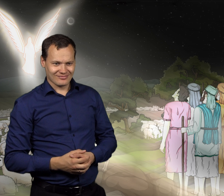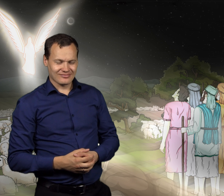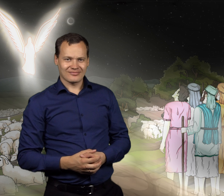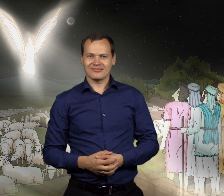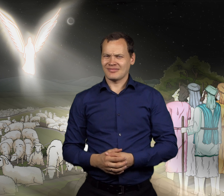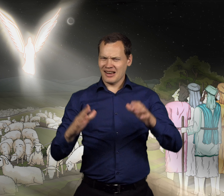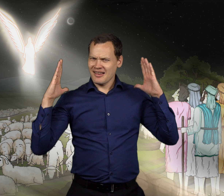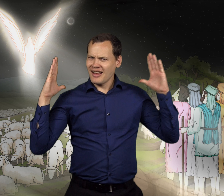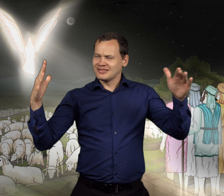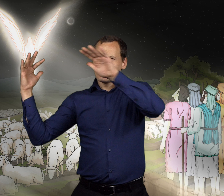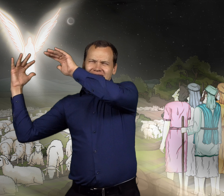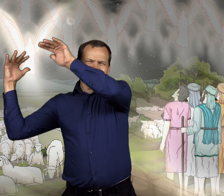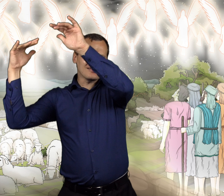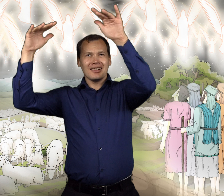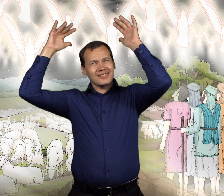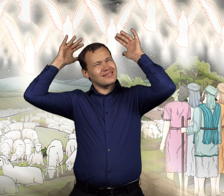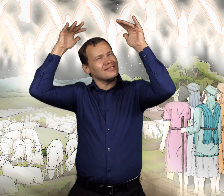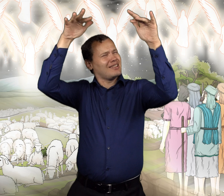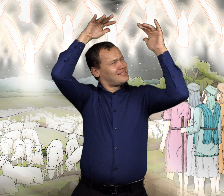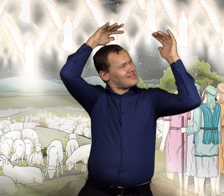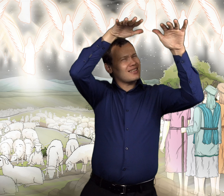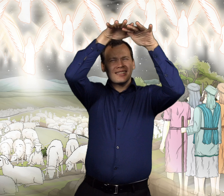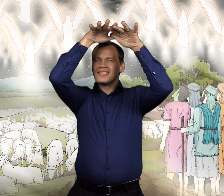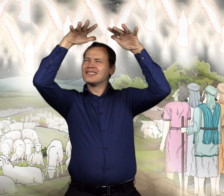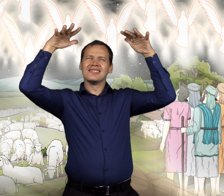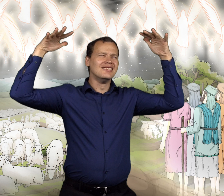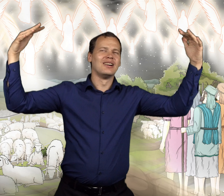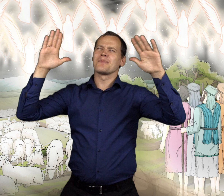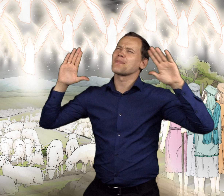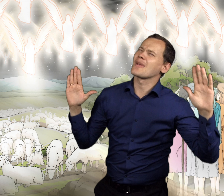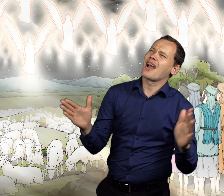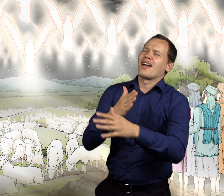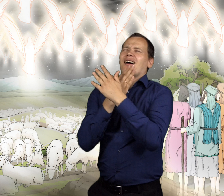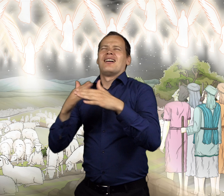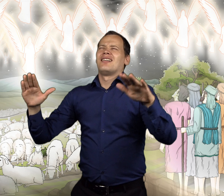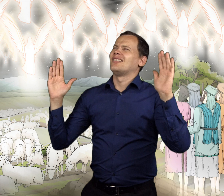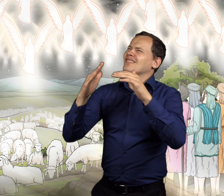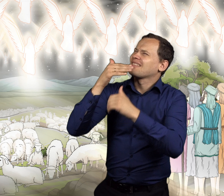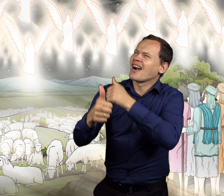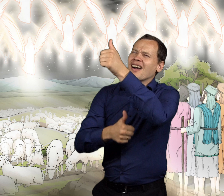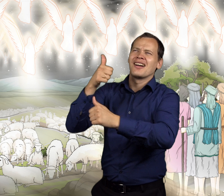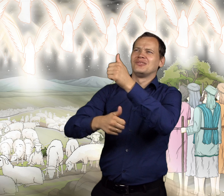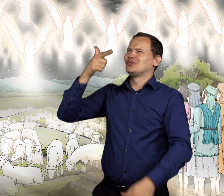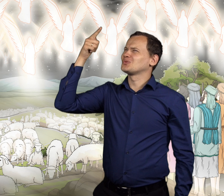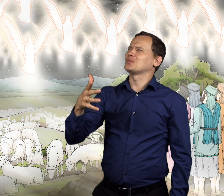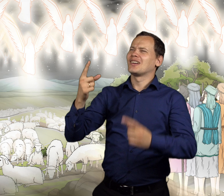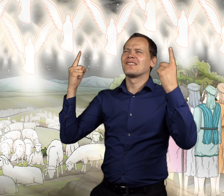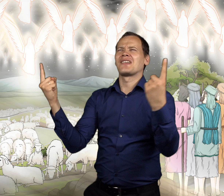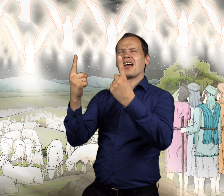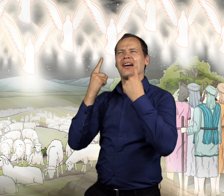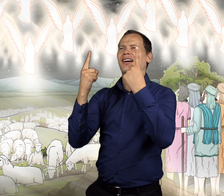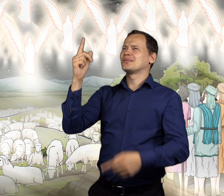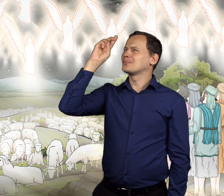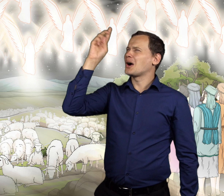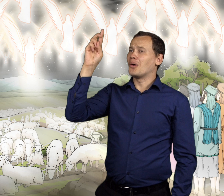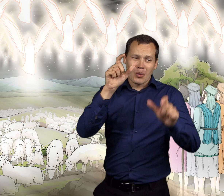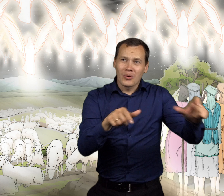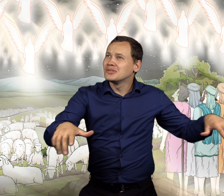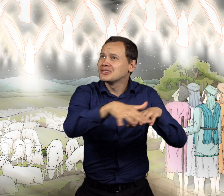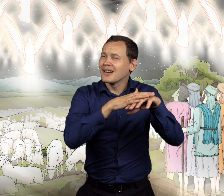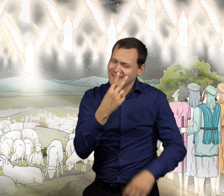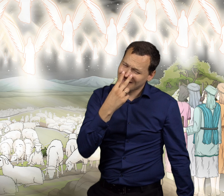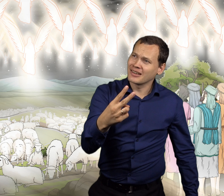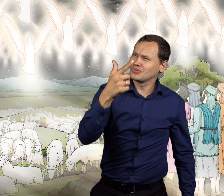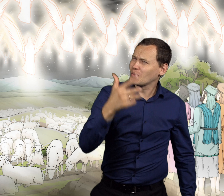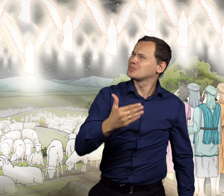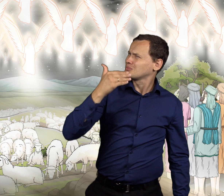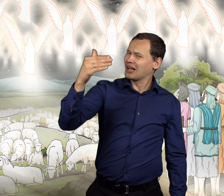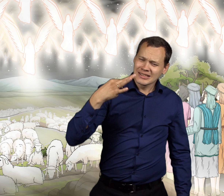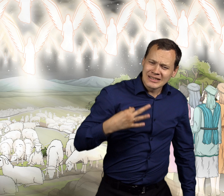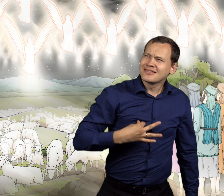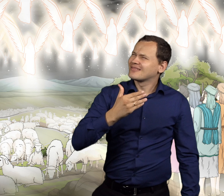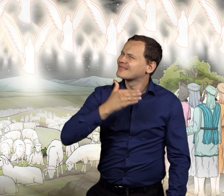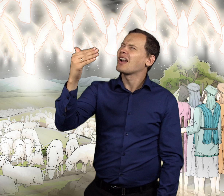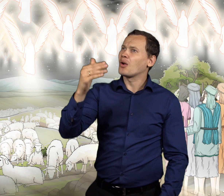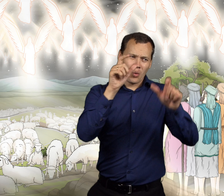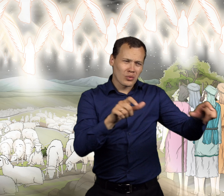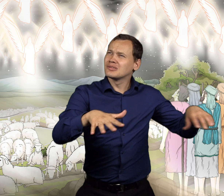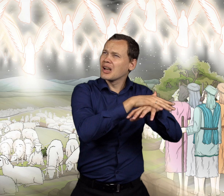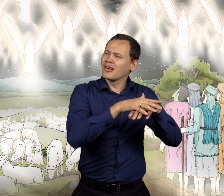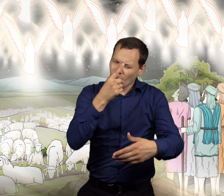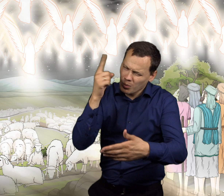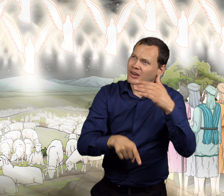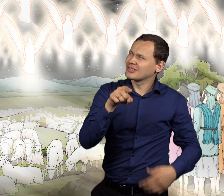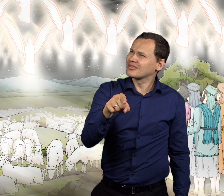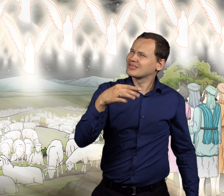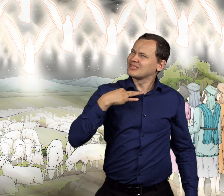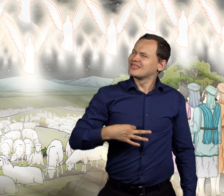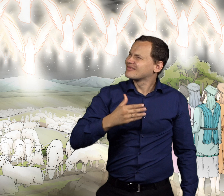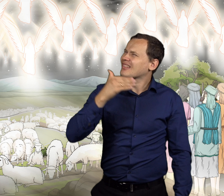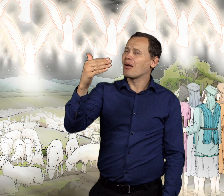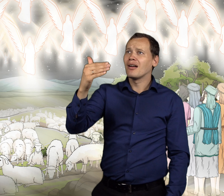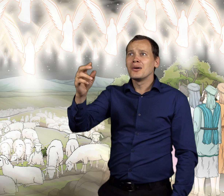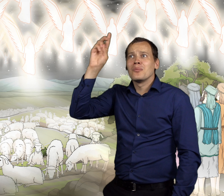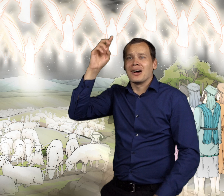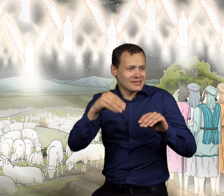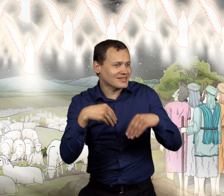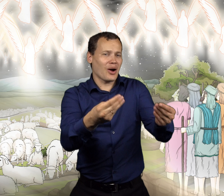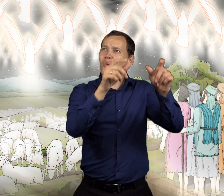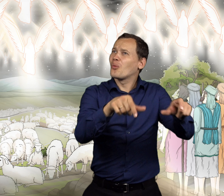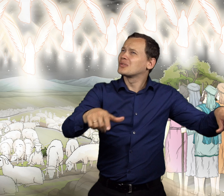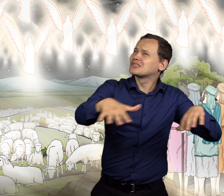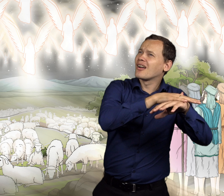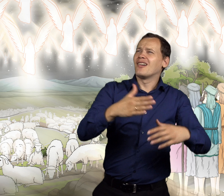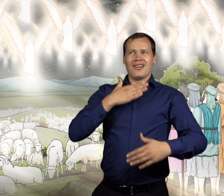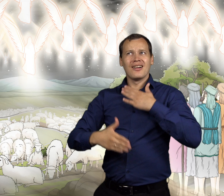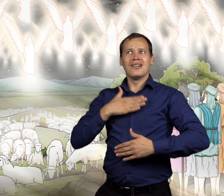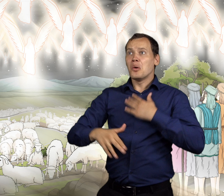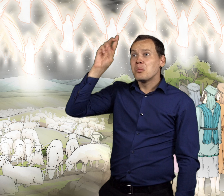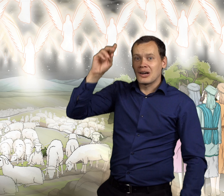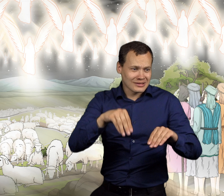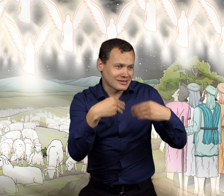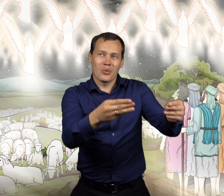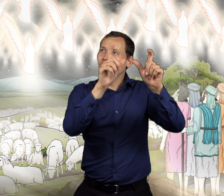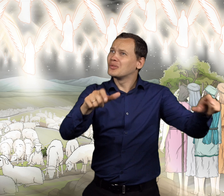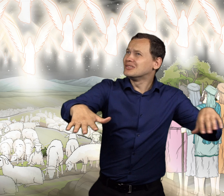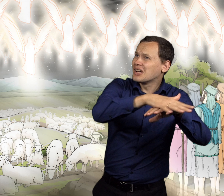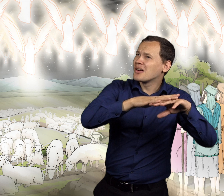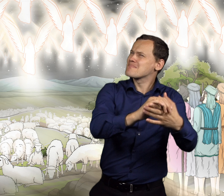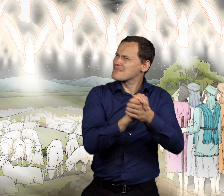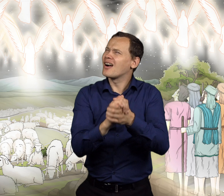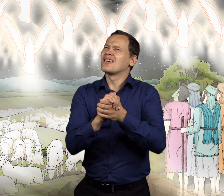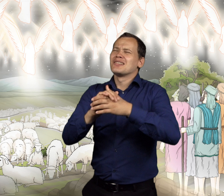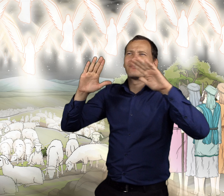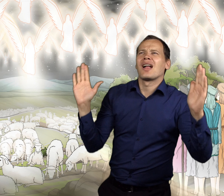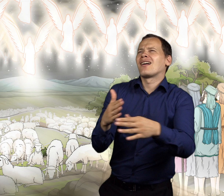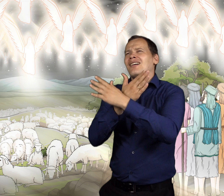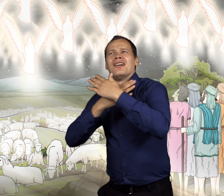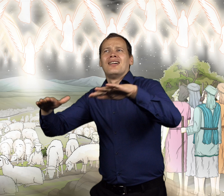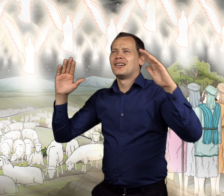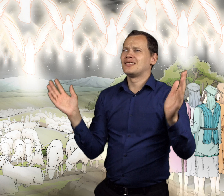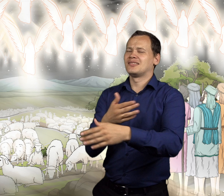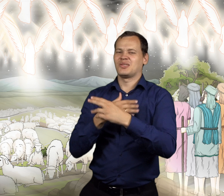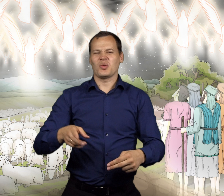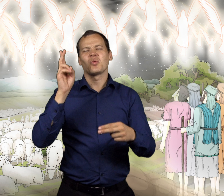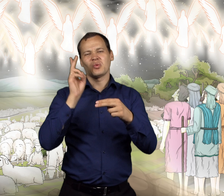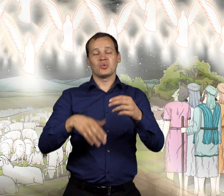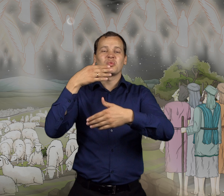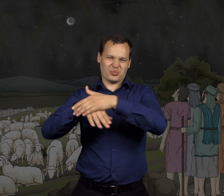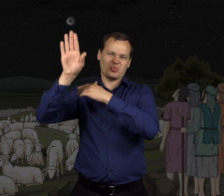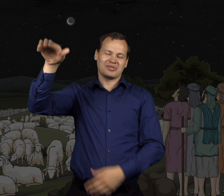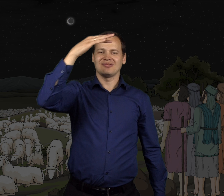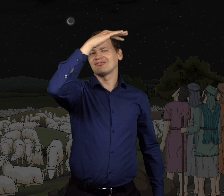And suddenly there appeared with the angel a great multitude of the heavenly host, praising God and saying: “Glory to God in the highest, and on earth peace to men on whom His favor rests!”